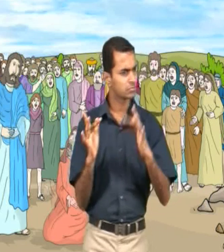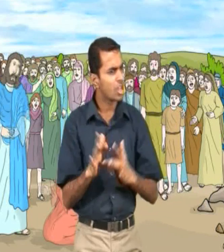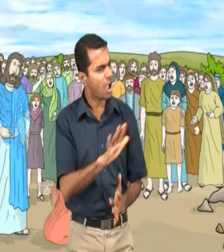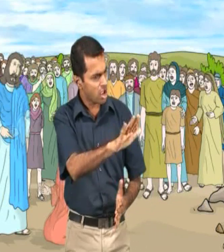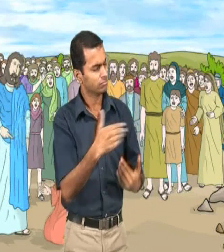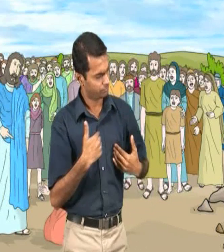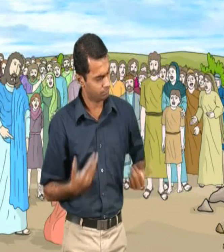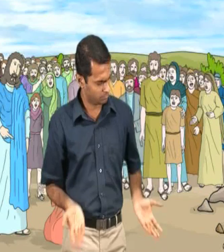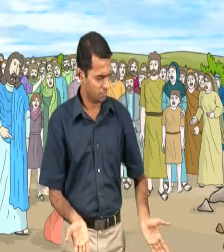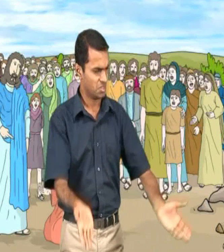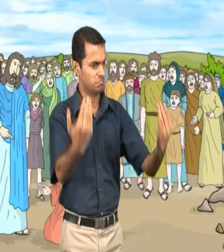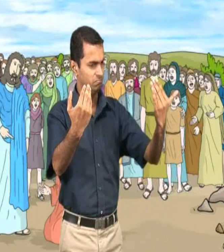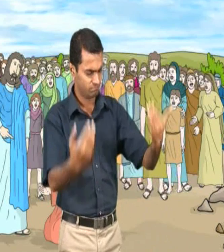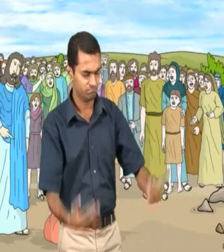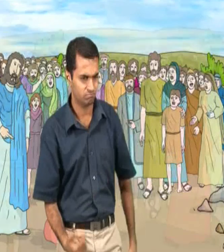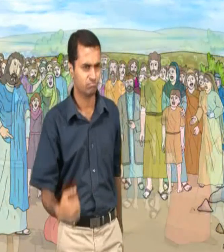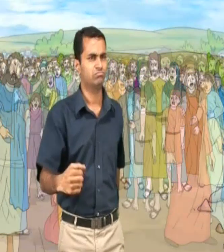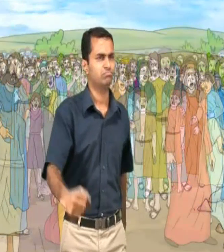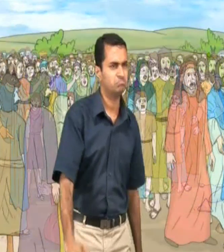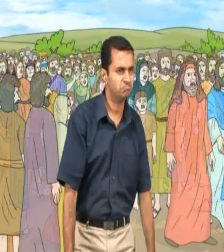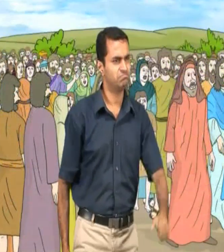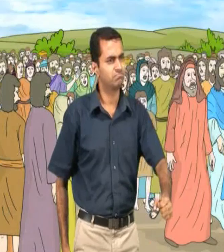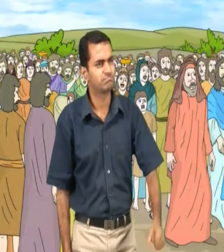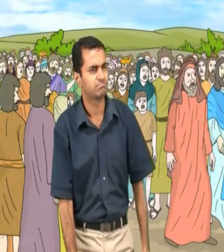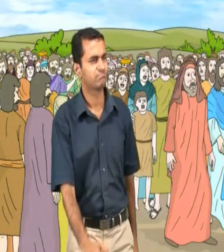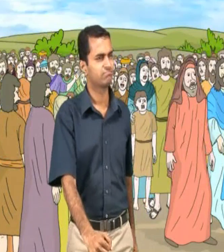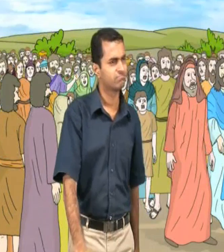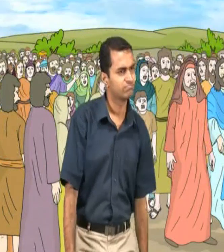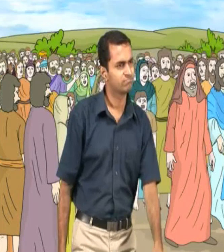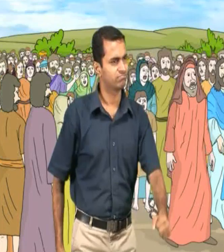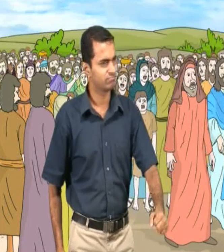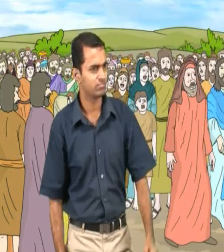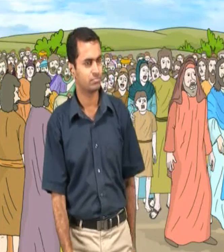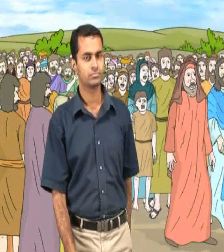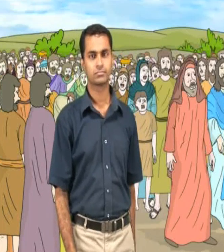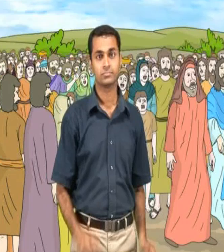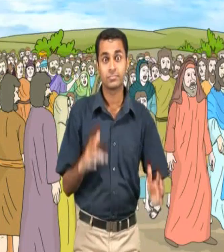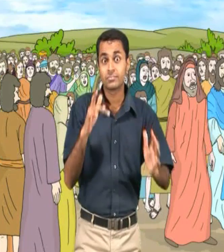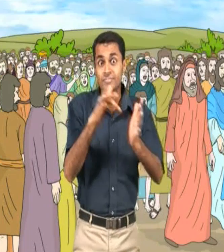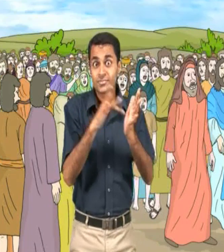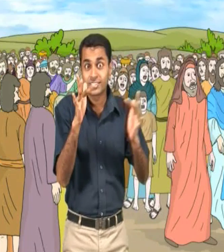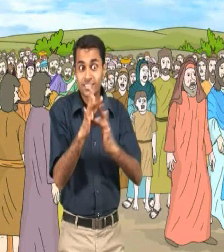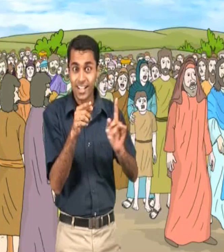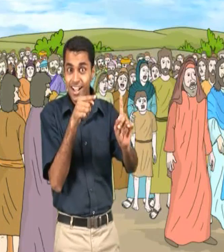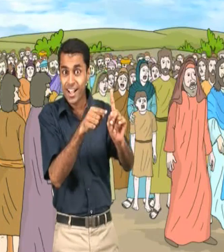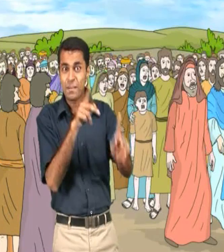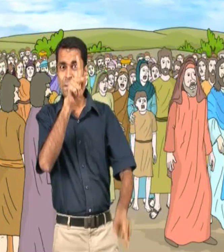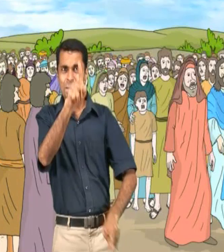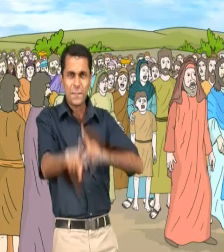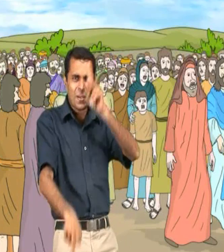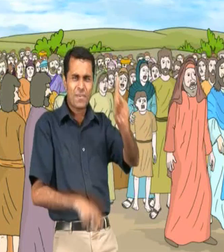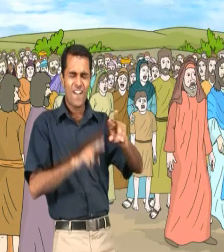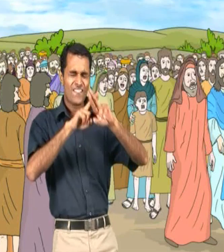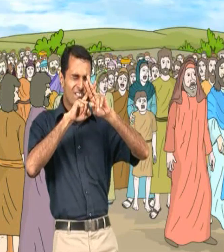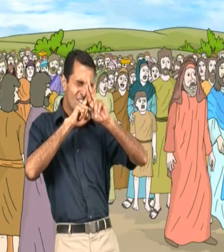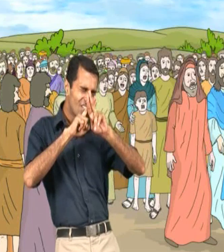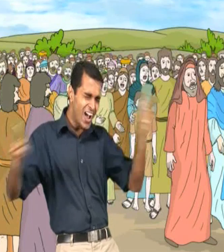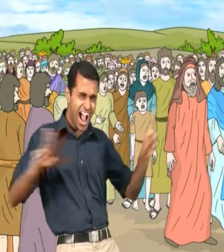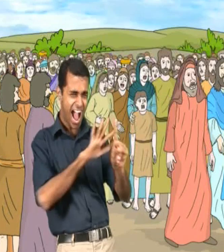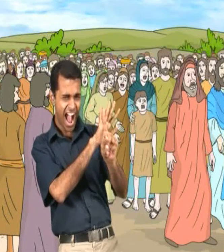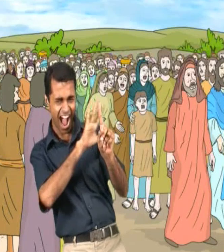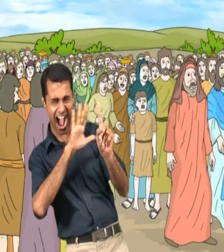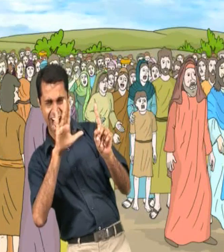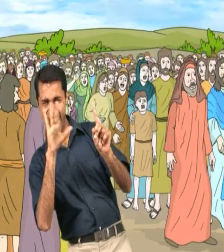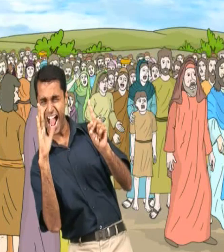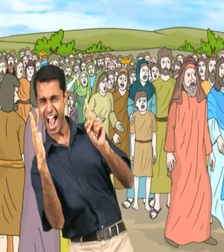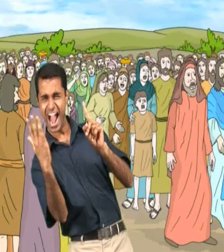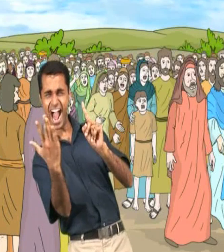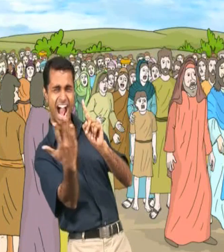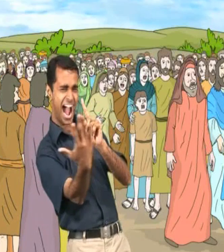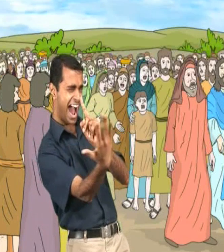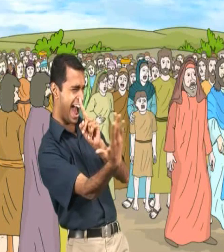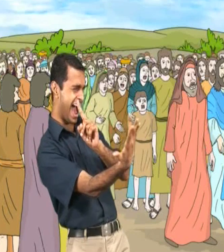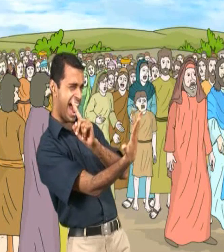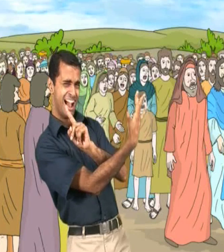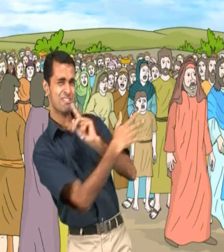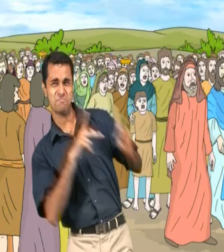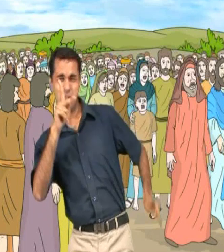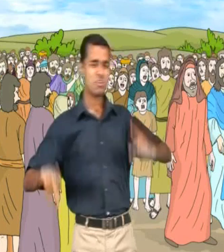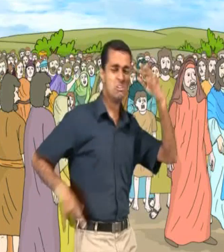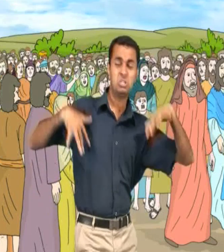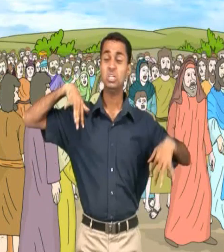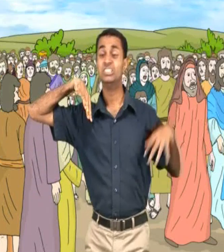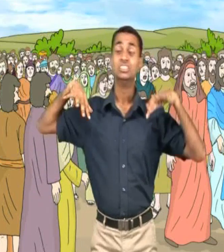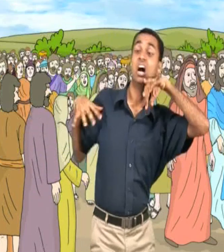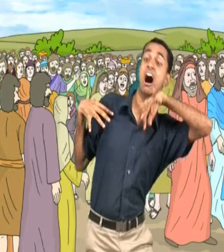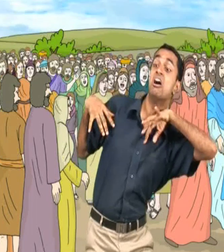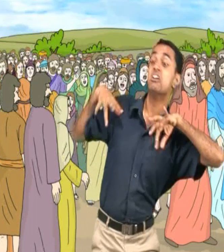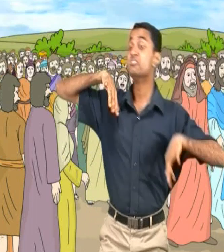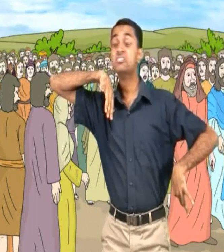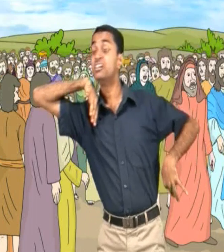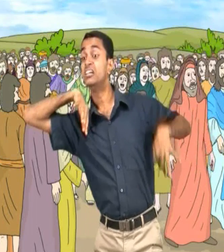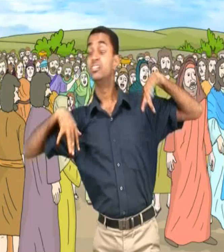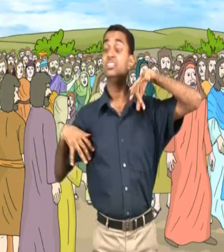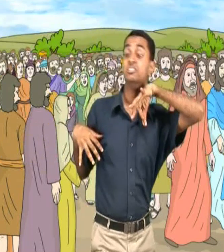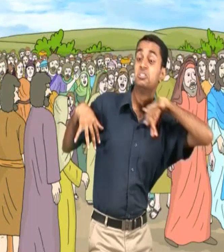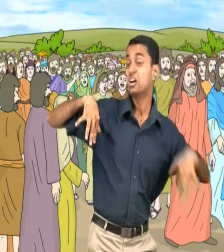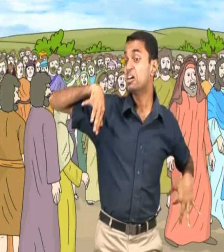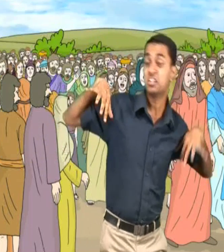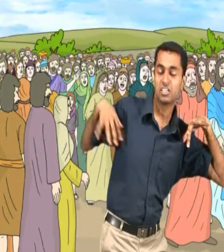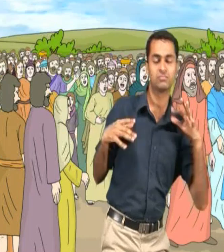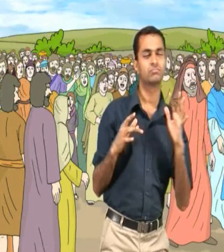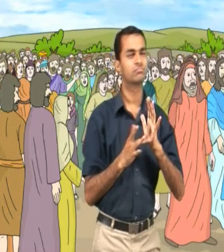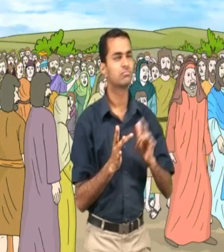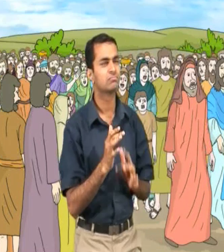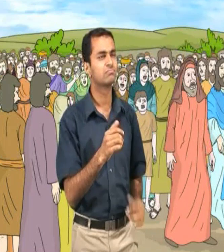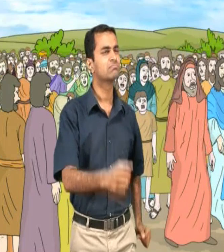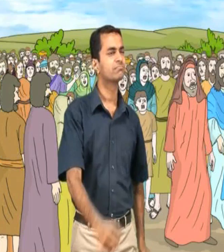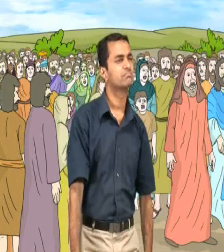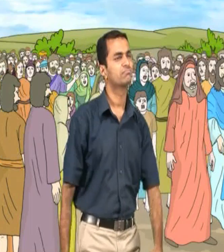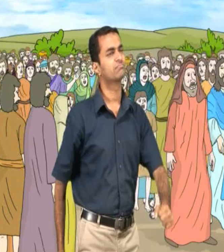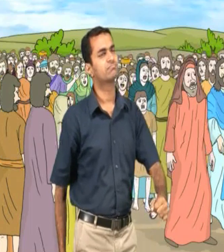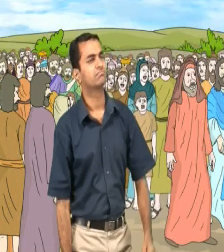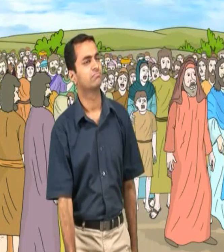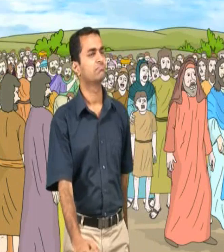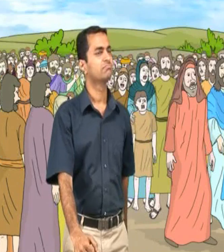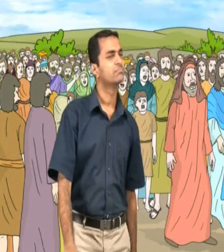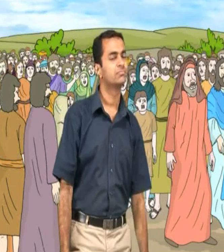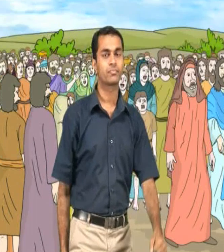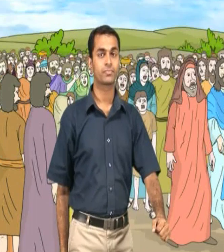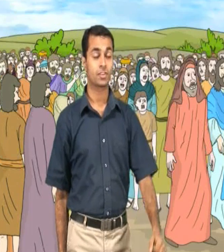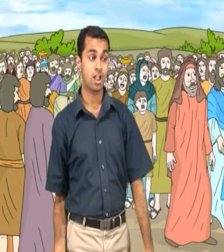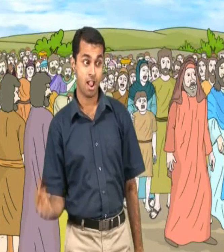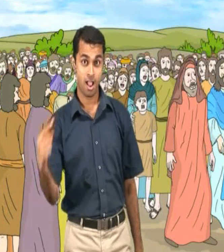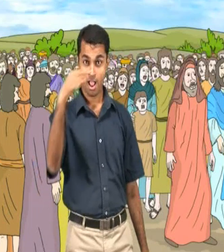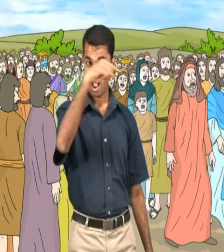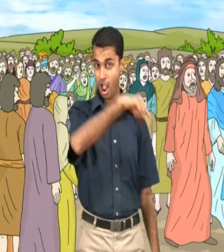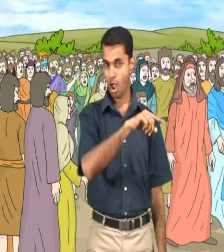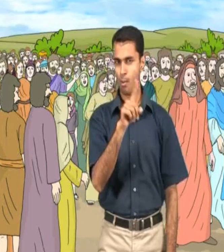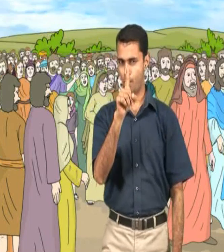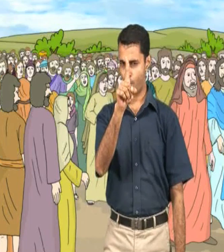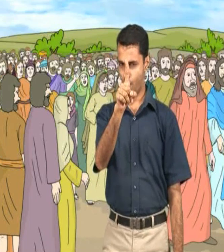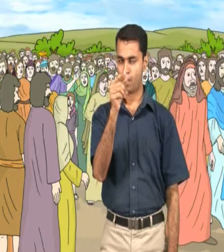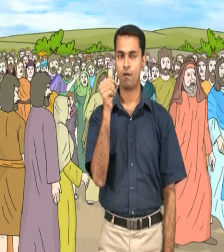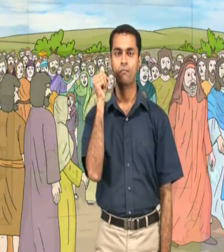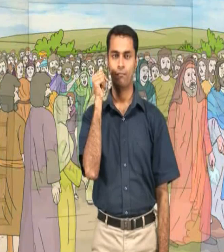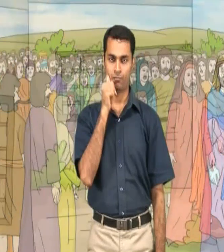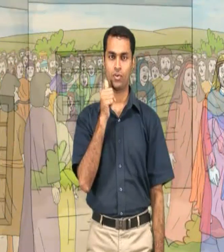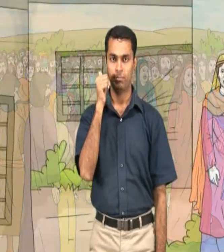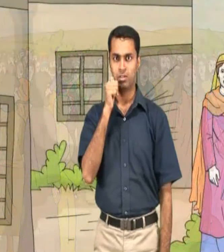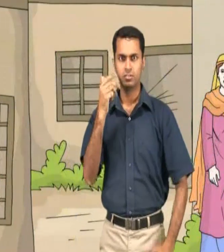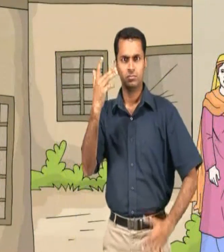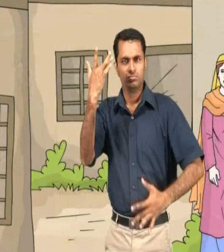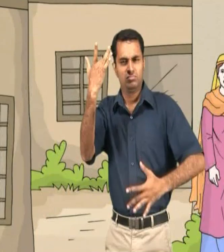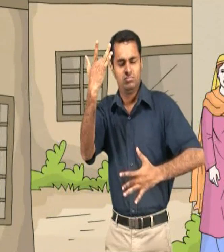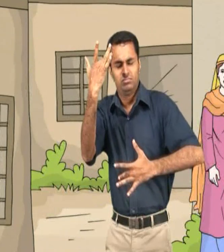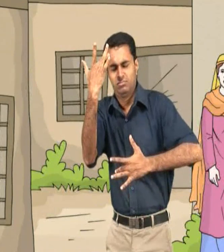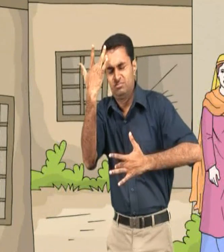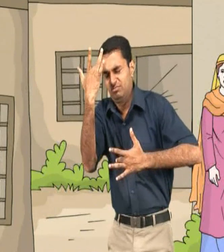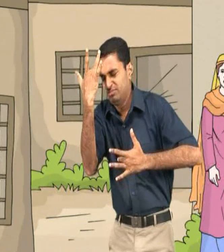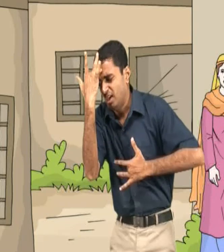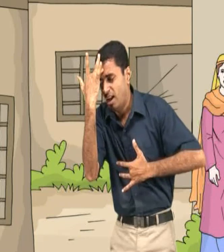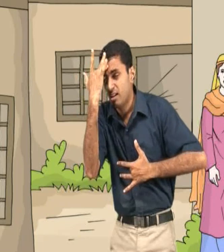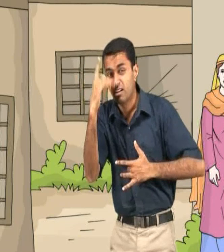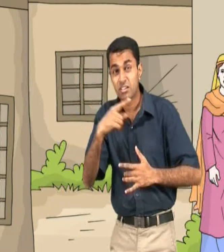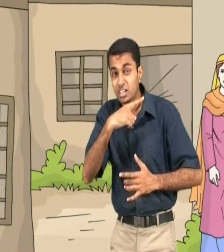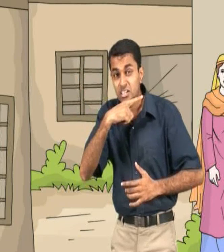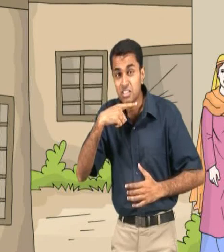So Jesus went with him, and a large crowd followed and pressed around Him.